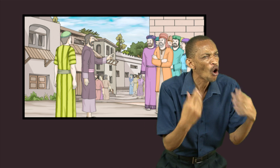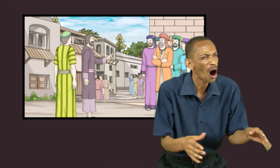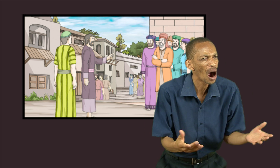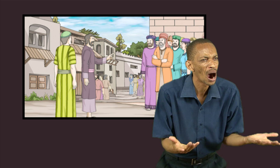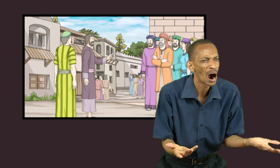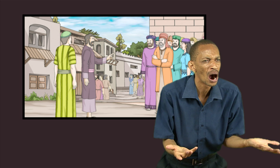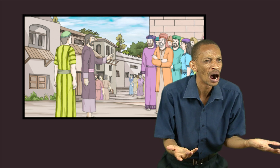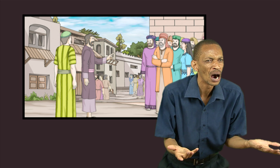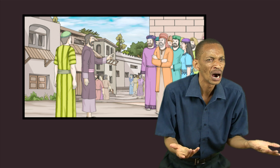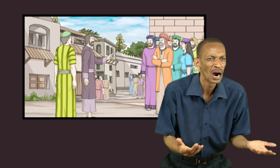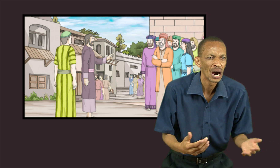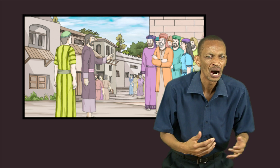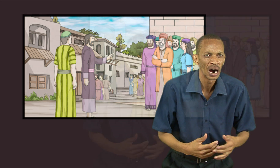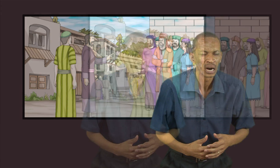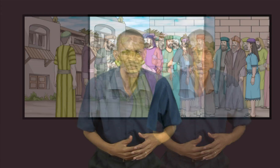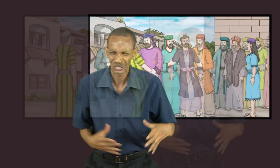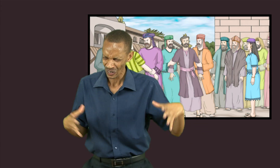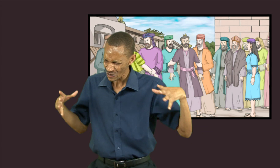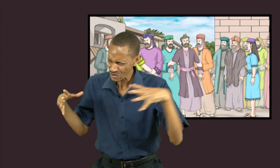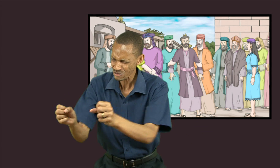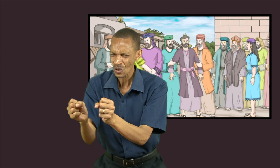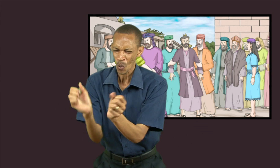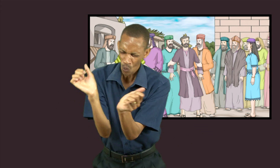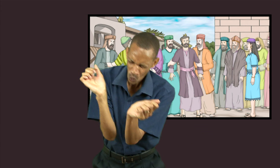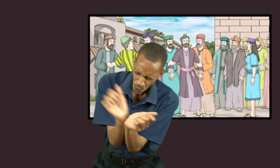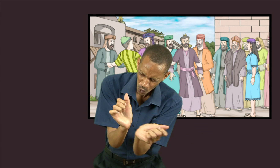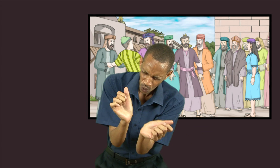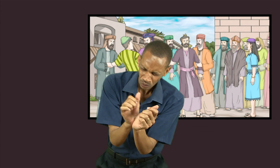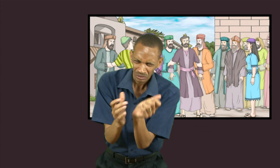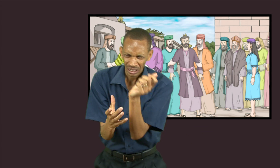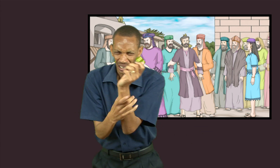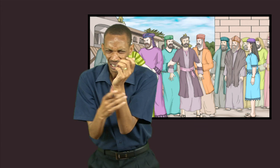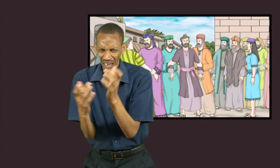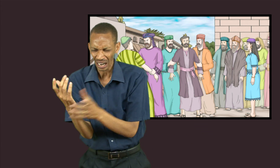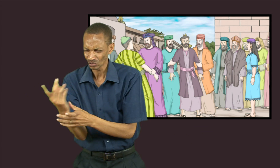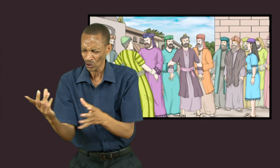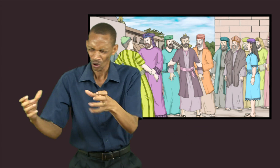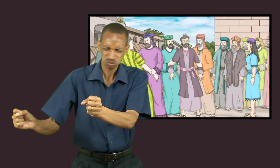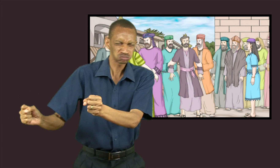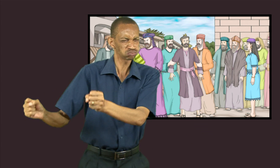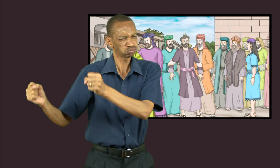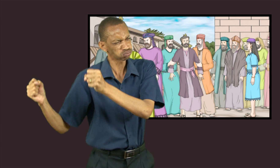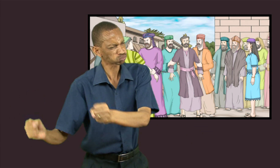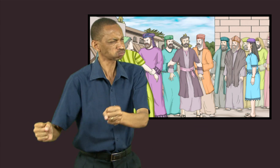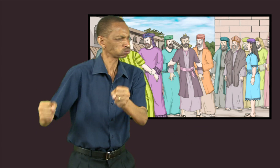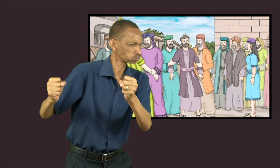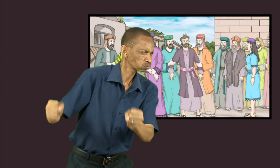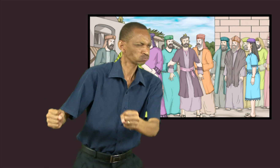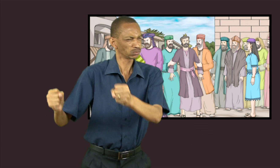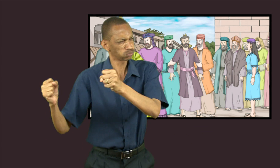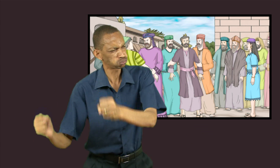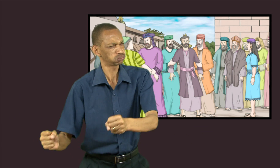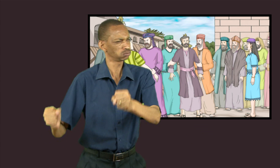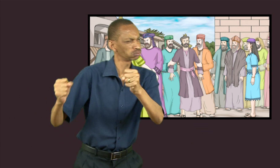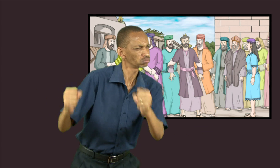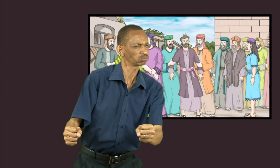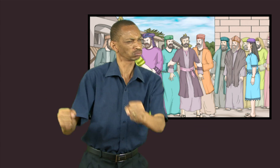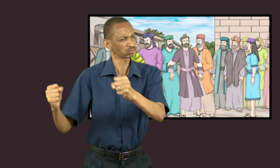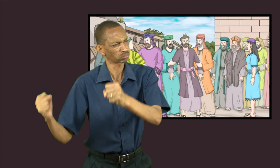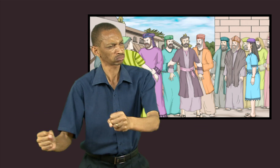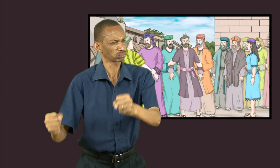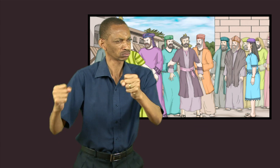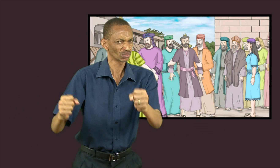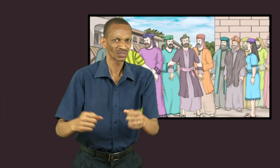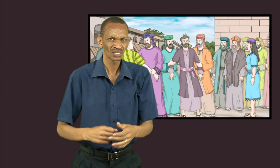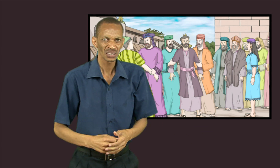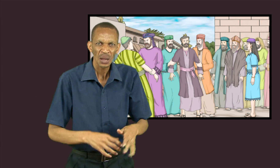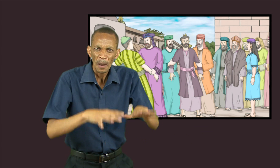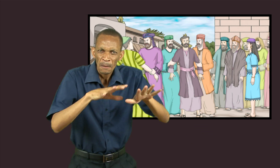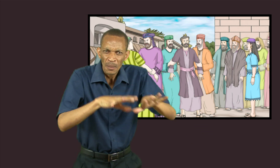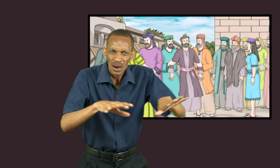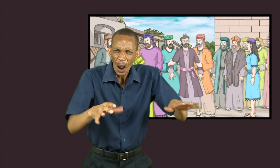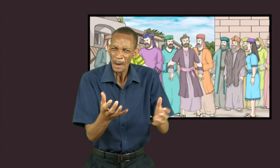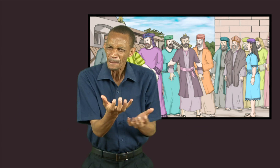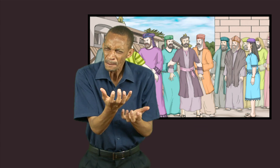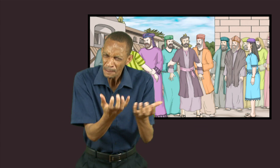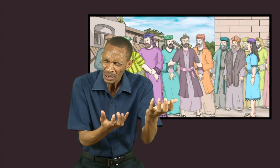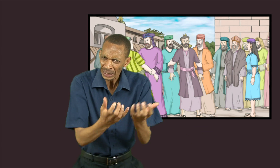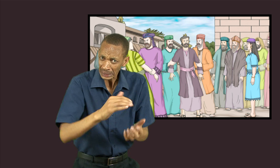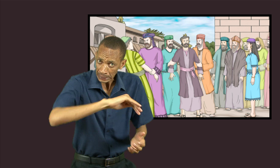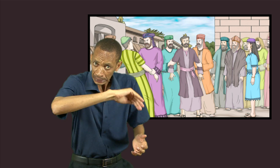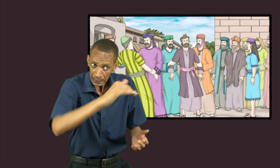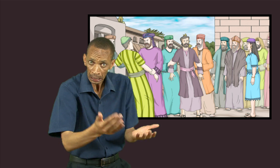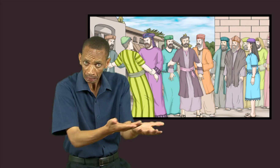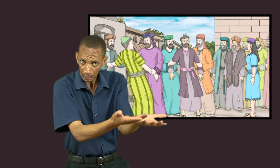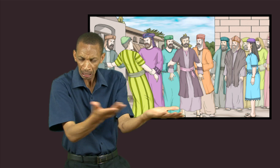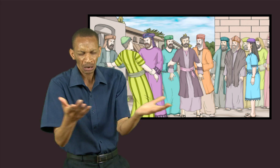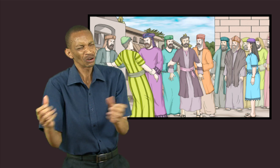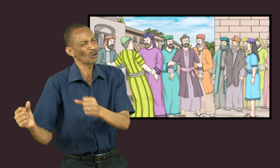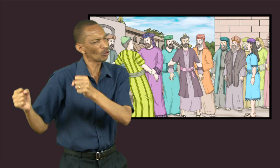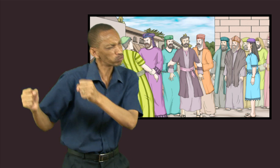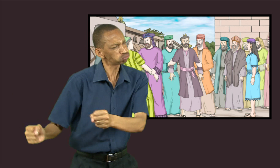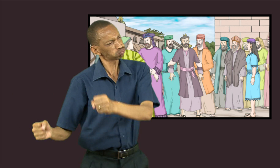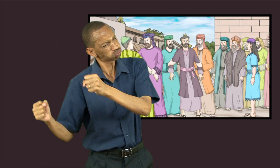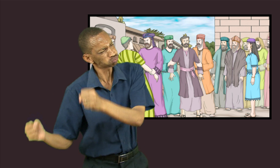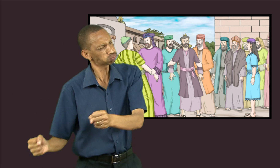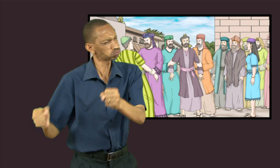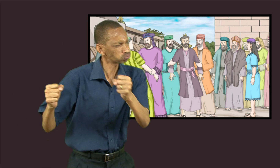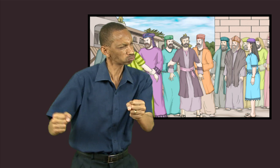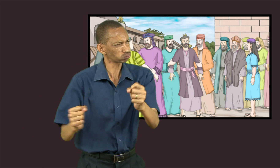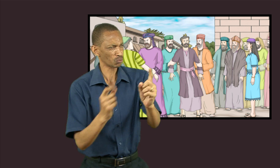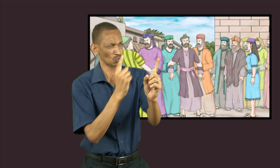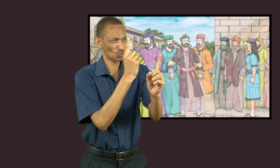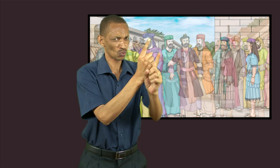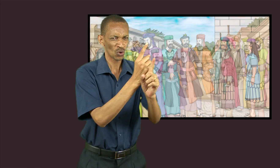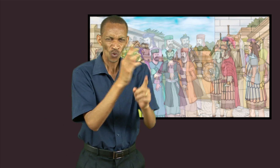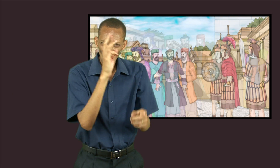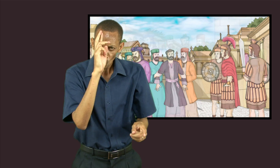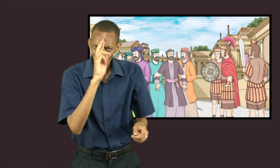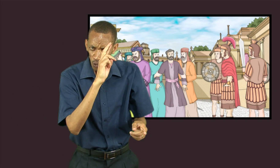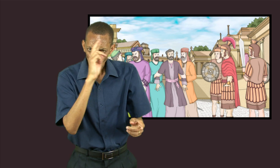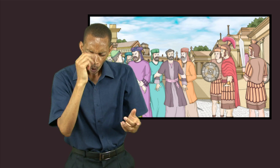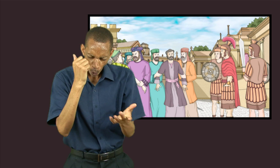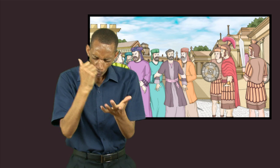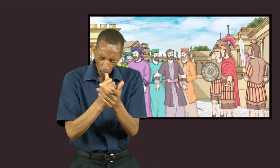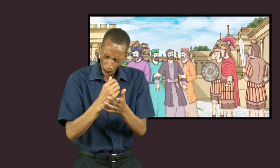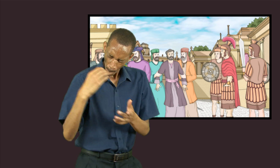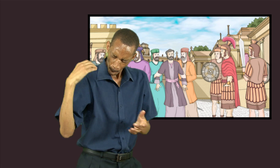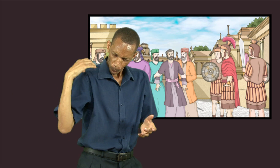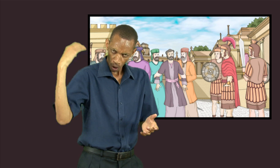When the girl’s owners saw that their hope of making money was gone, they seized Paul and Silas and dragged them before the authorities in the marketplace.